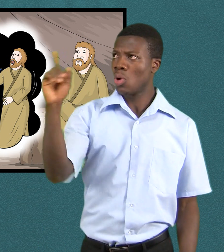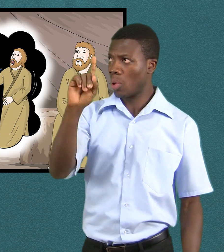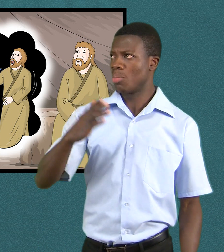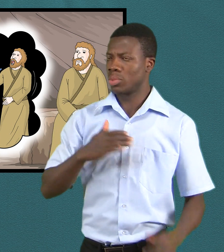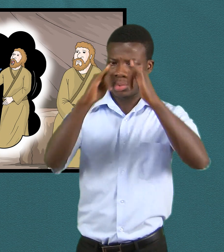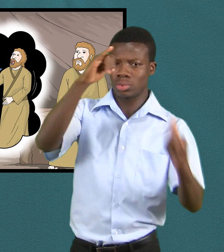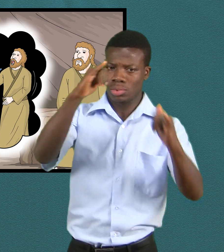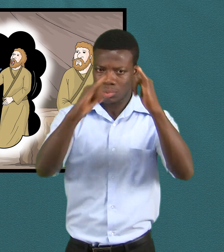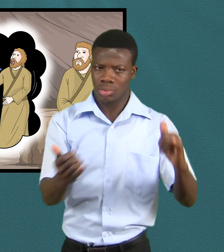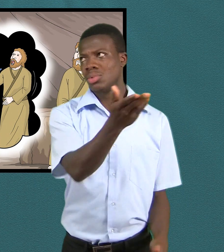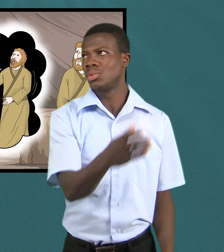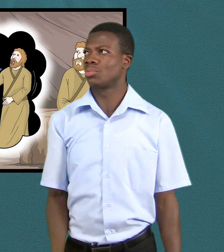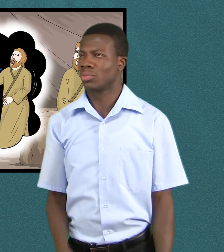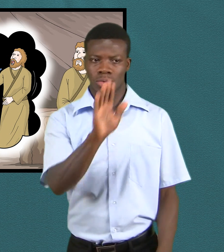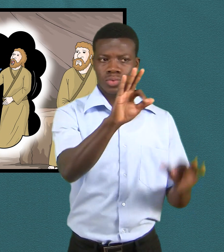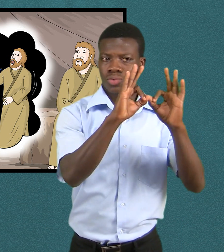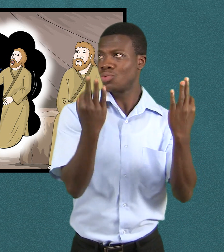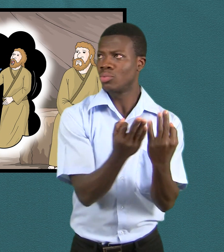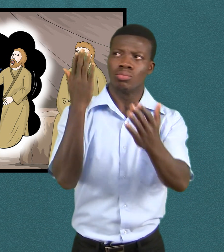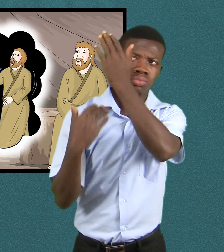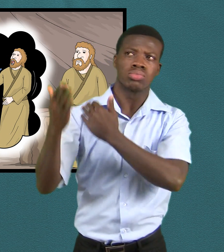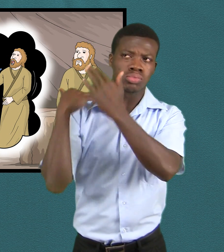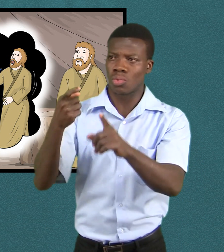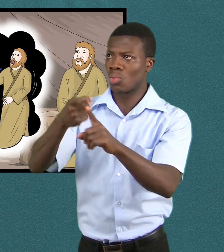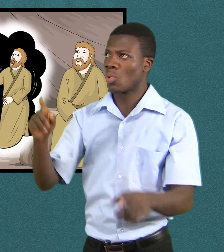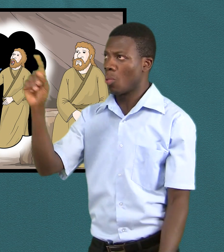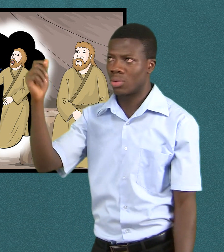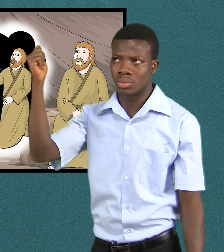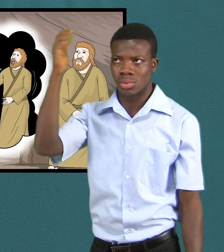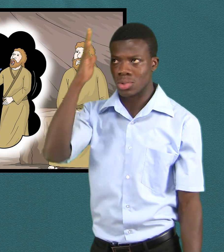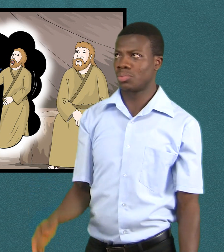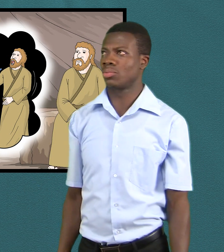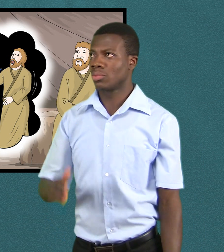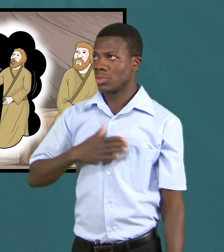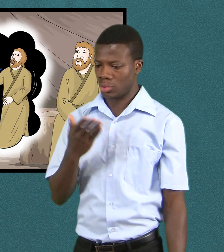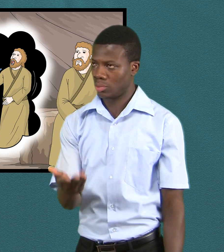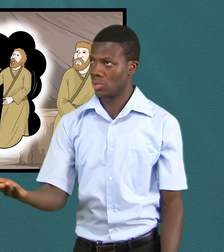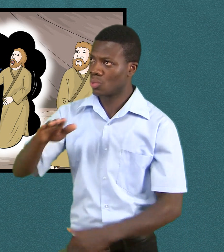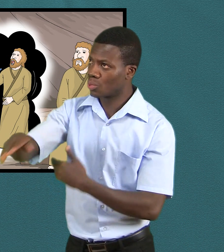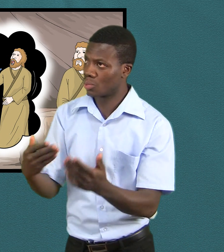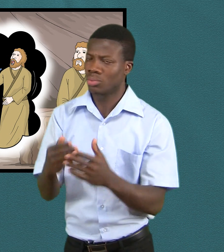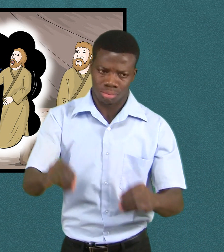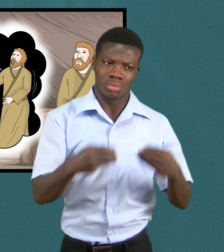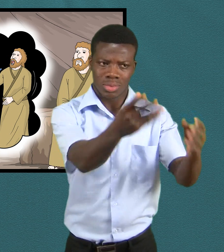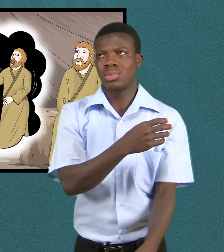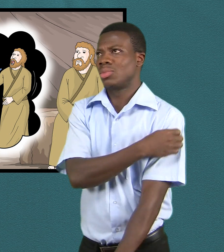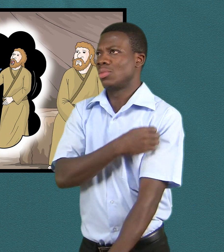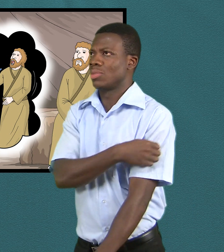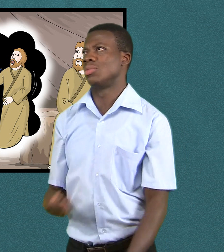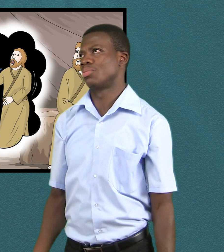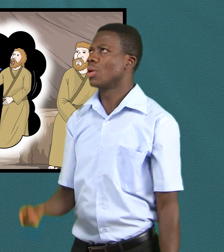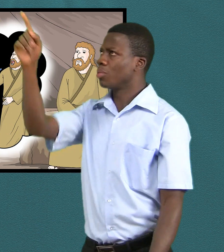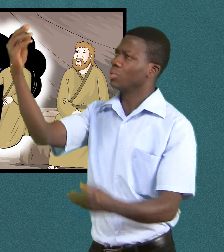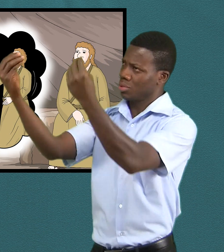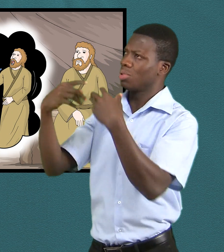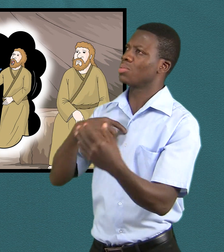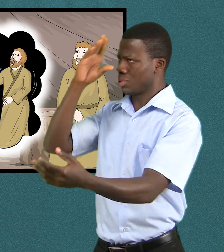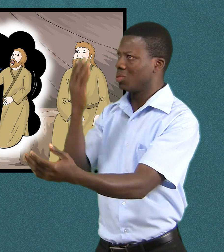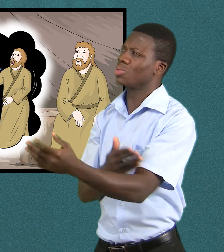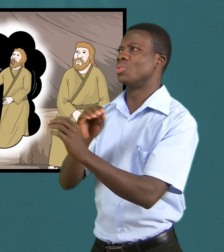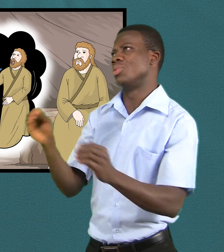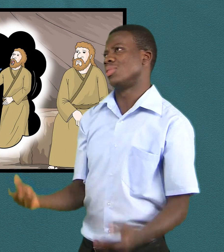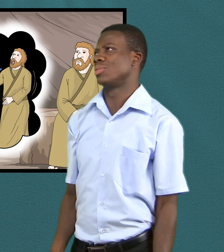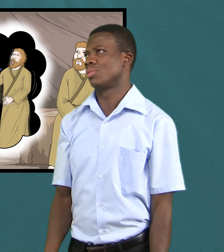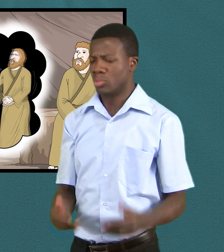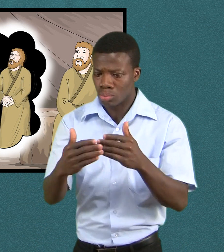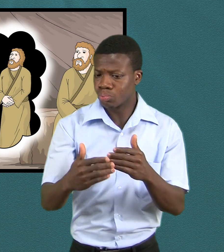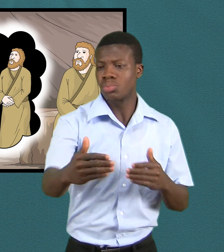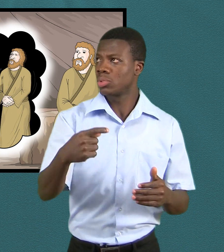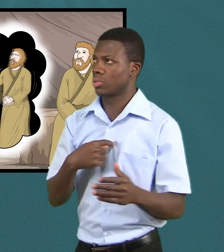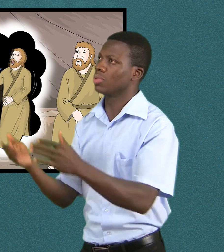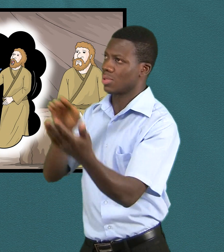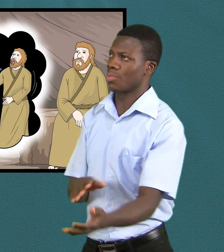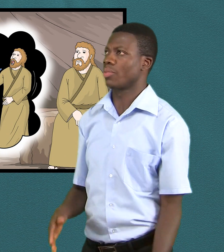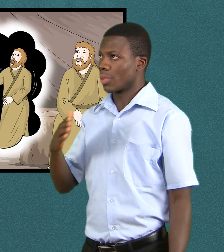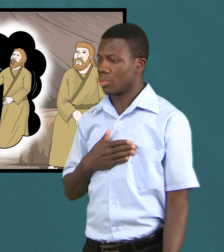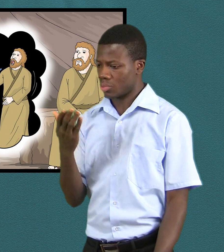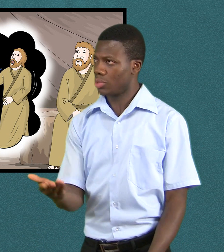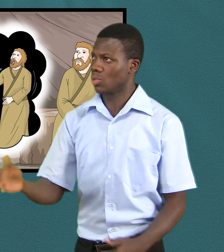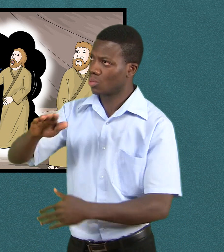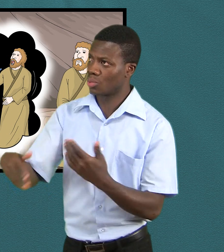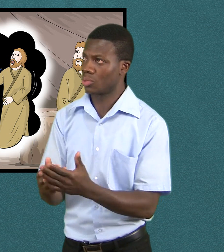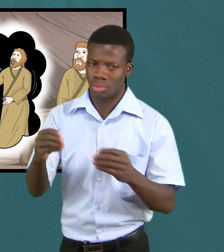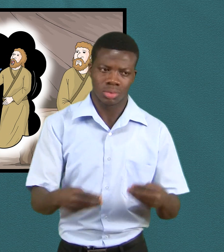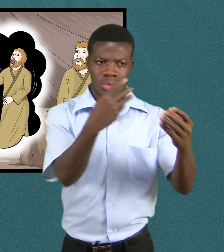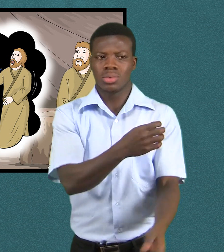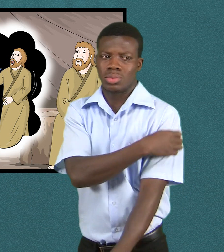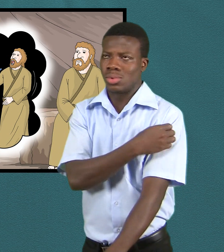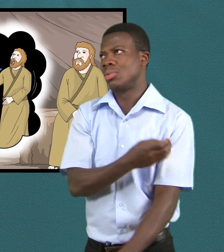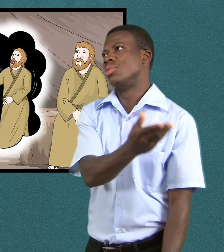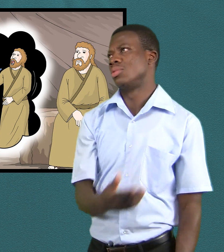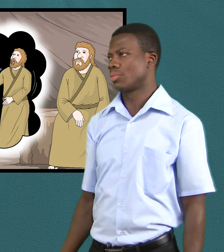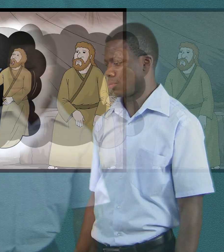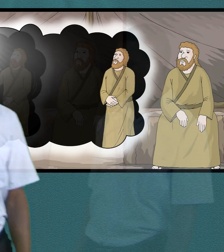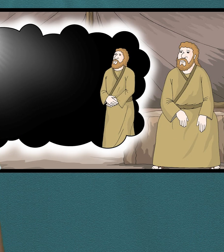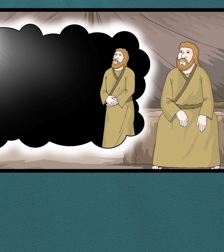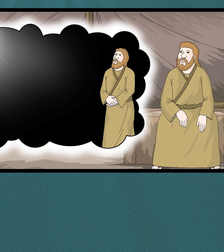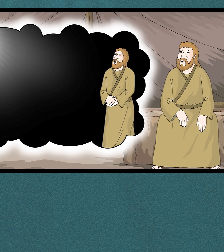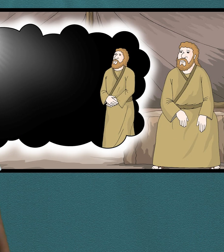Abram continued, “Behold, You have given me no offspring, so a servant in my household will be my heir.”